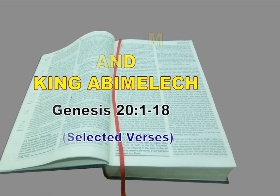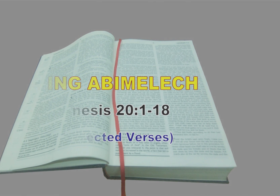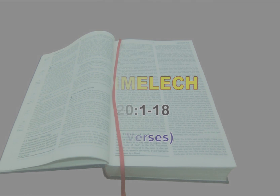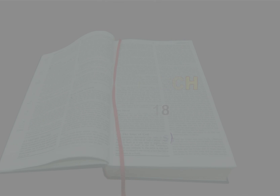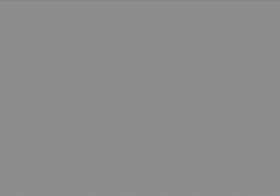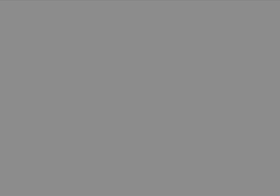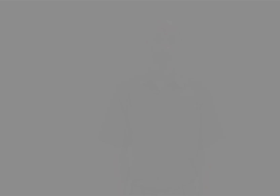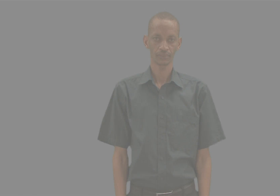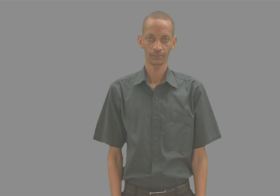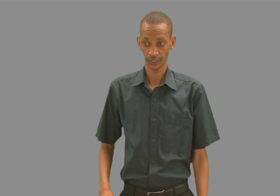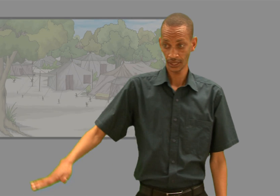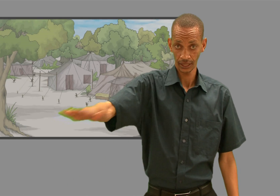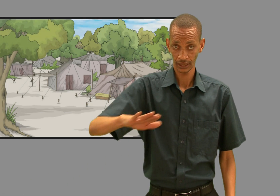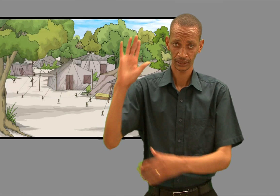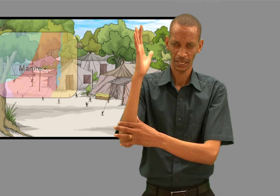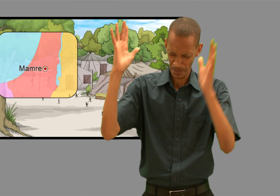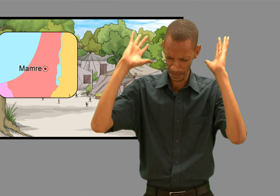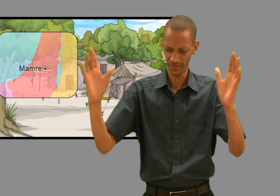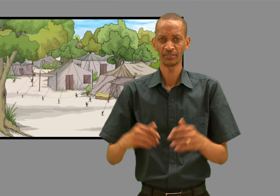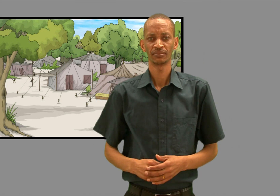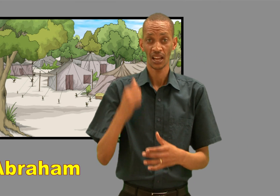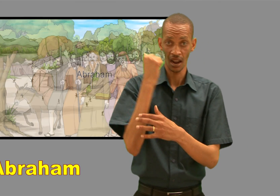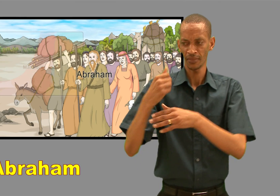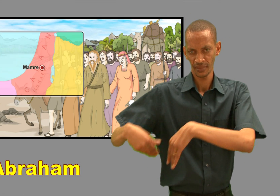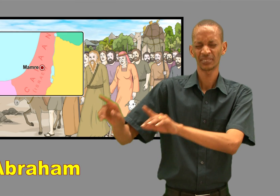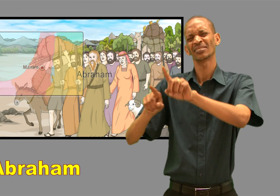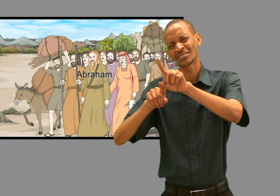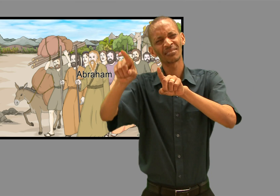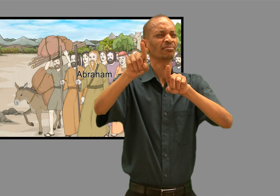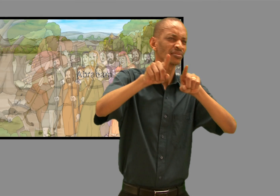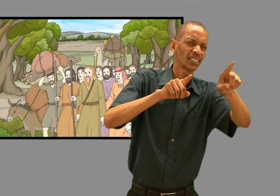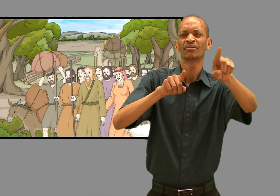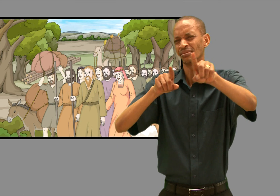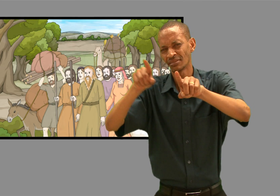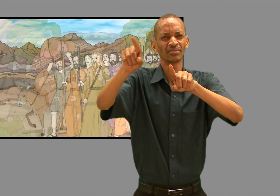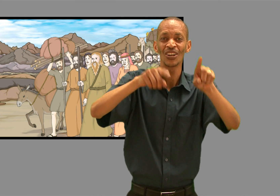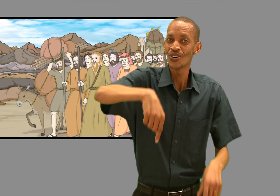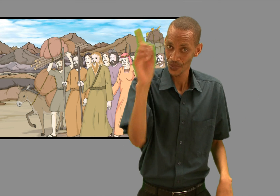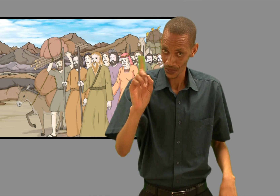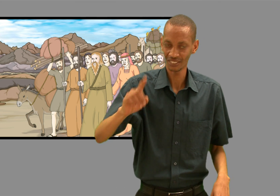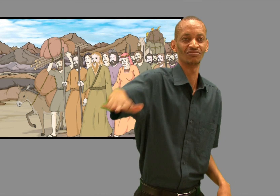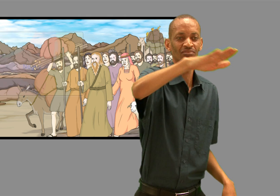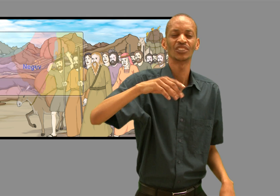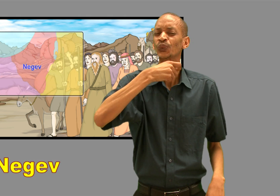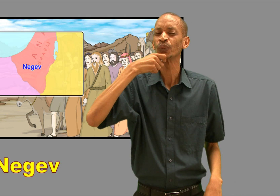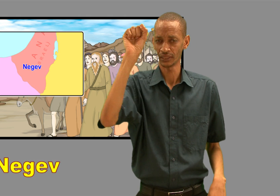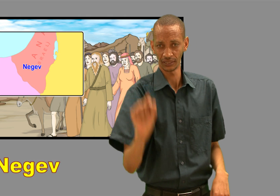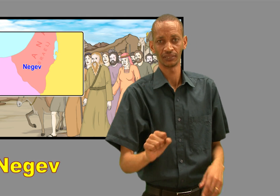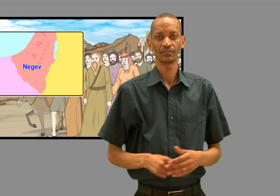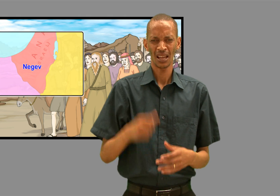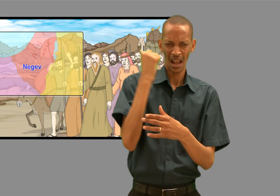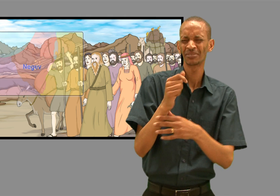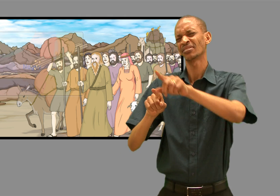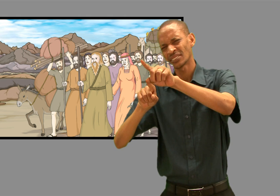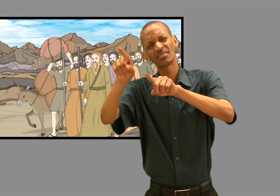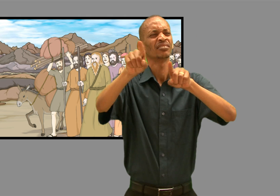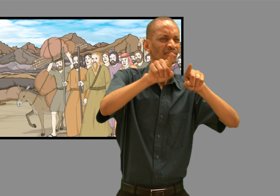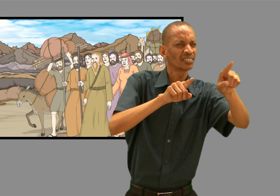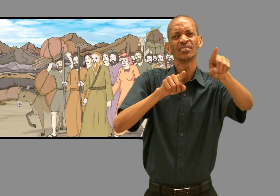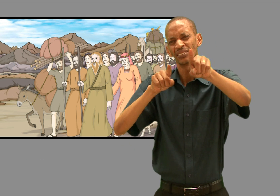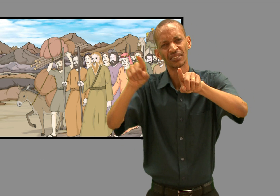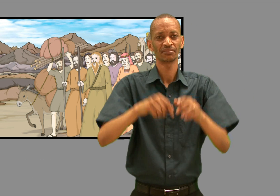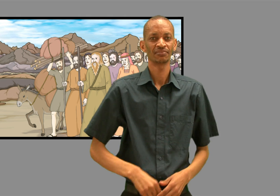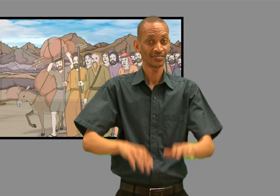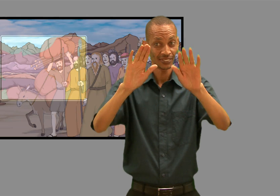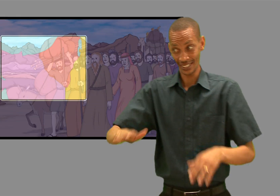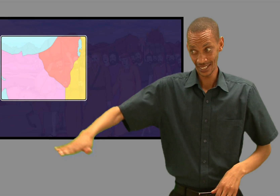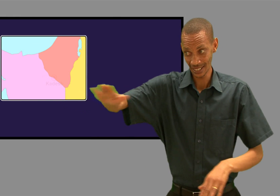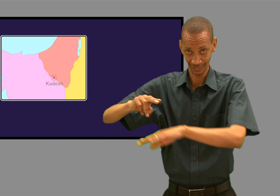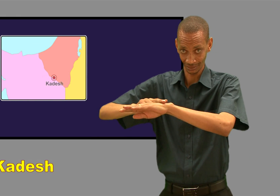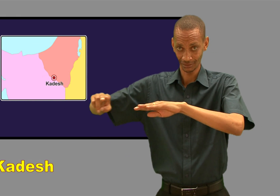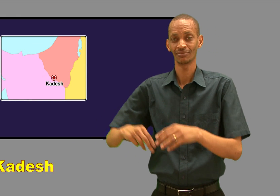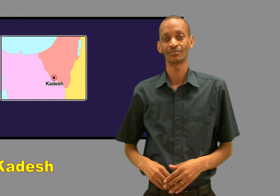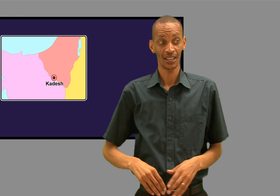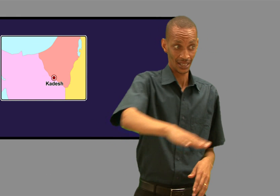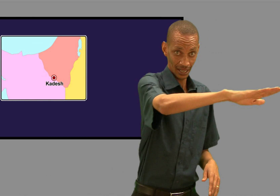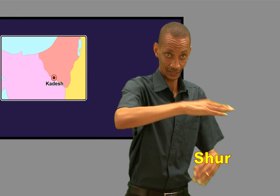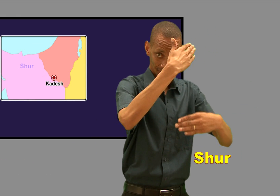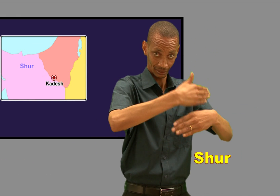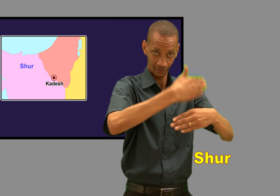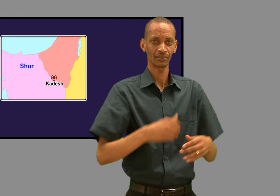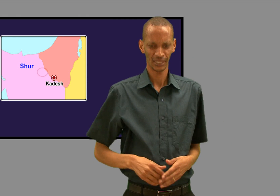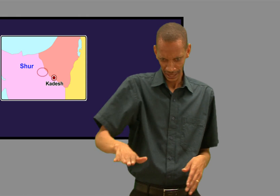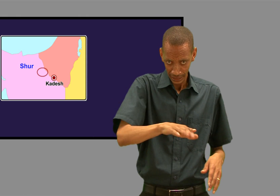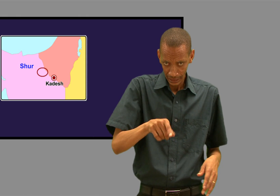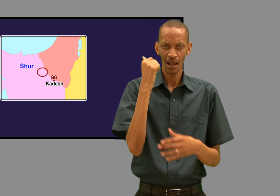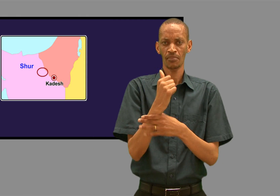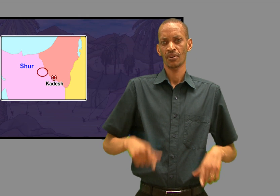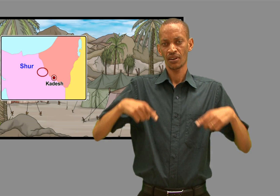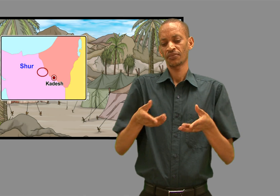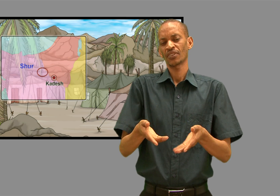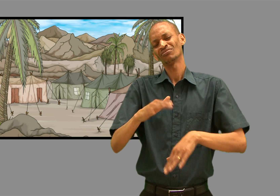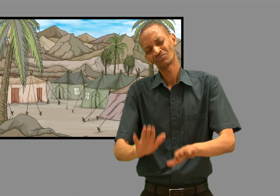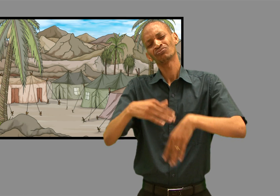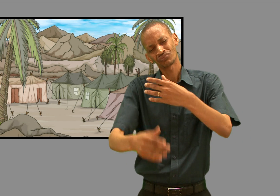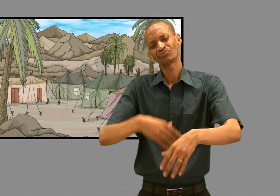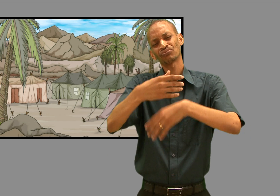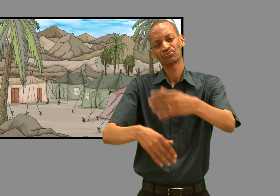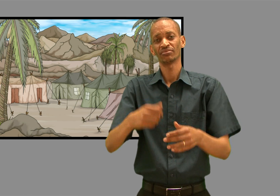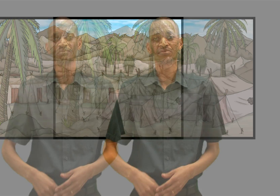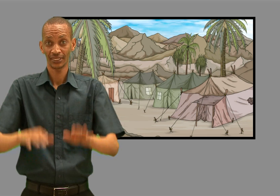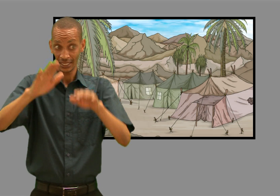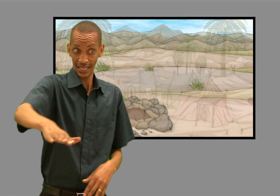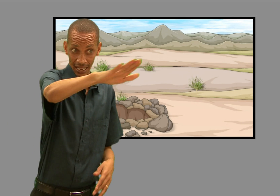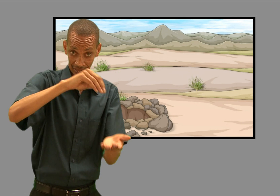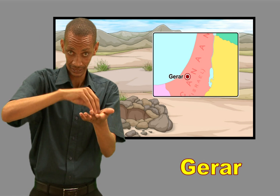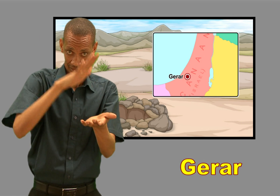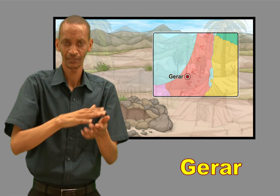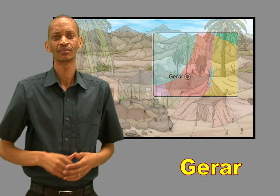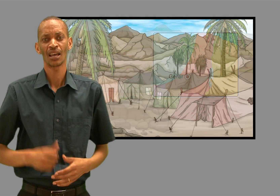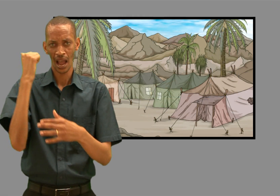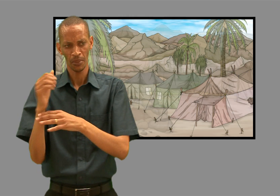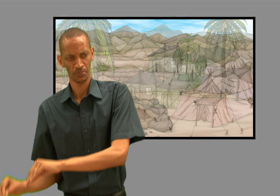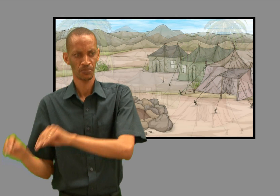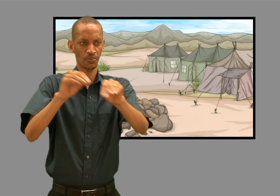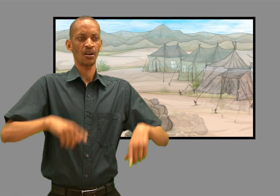Now Abraham journeyed from there to the region of the Negev and settled between Kadesh and Shur.